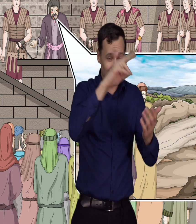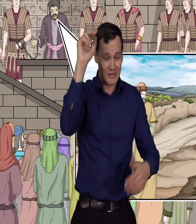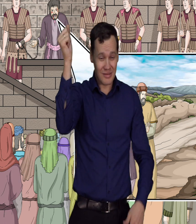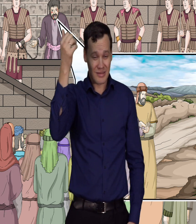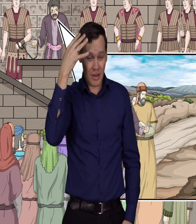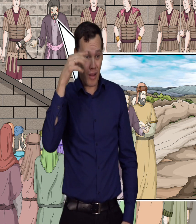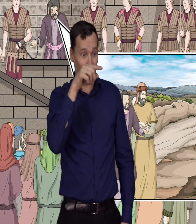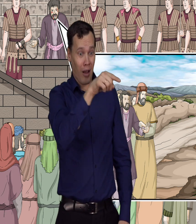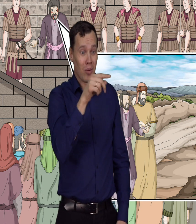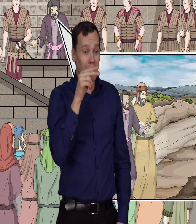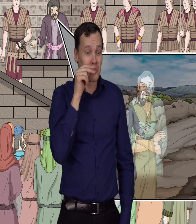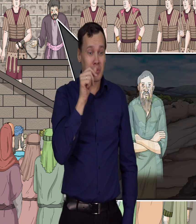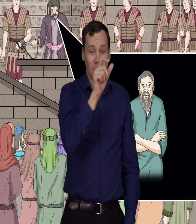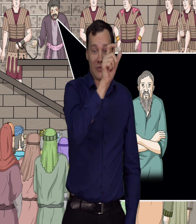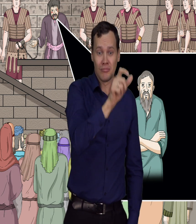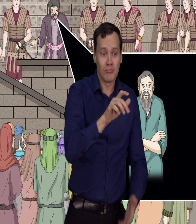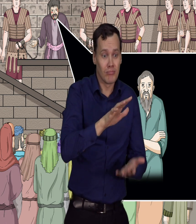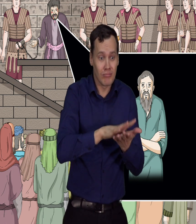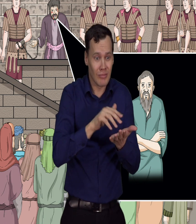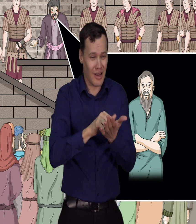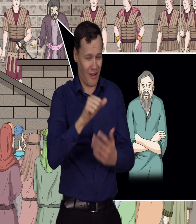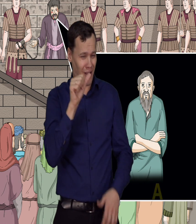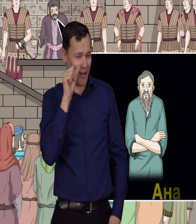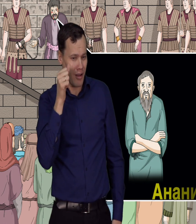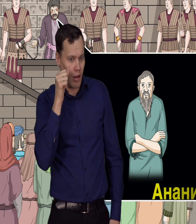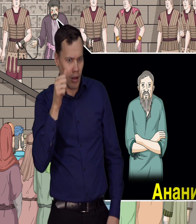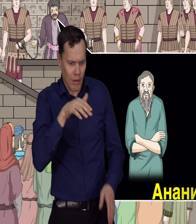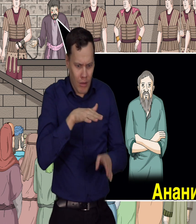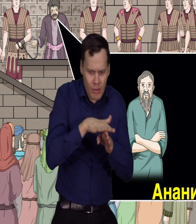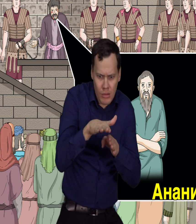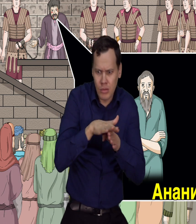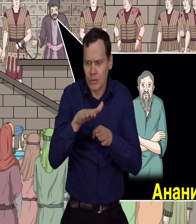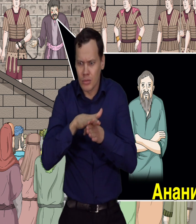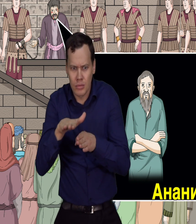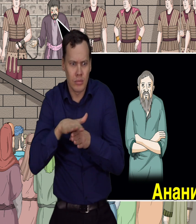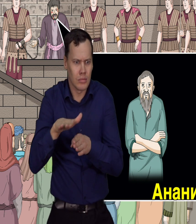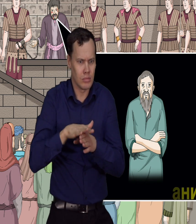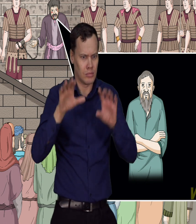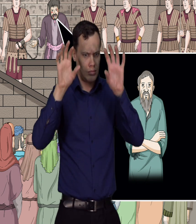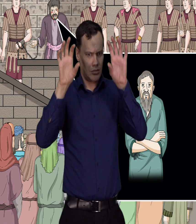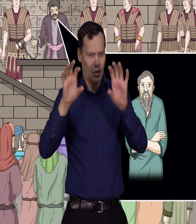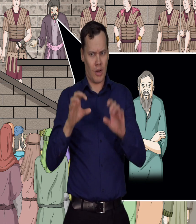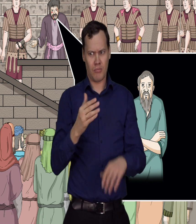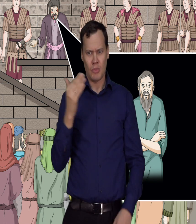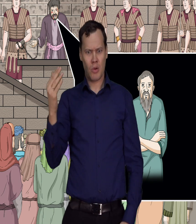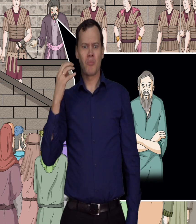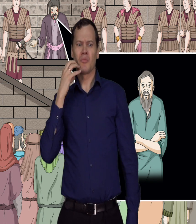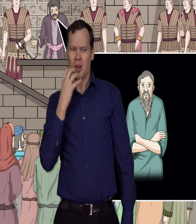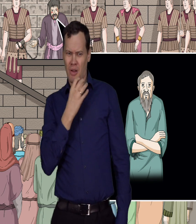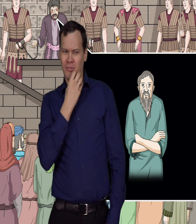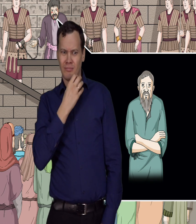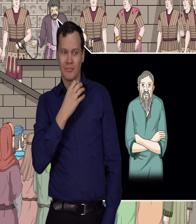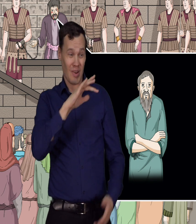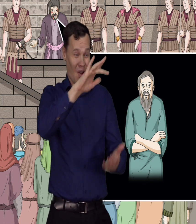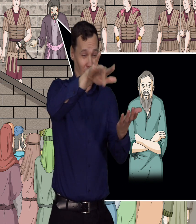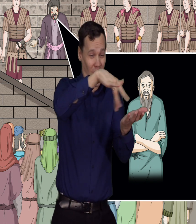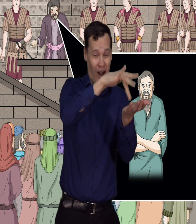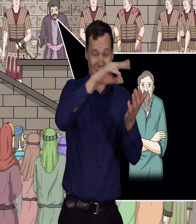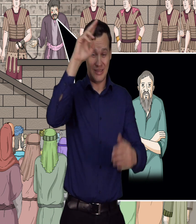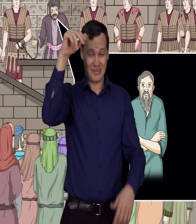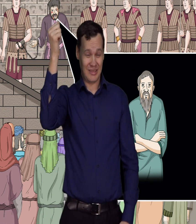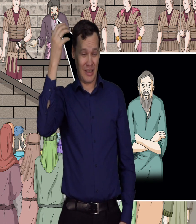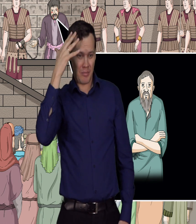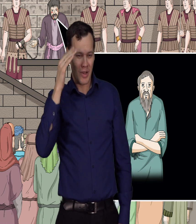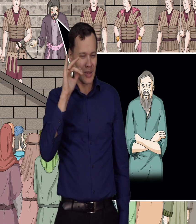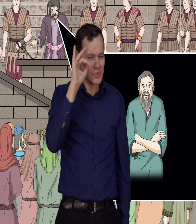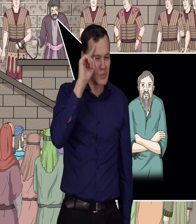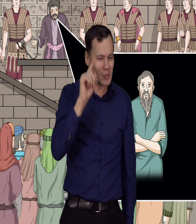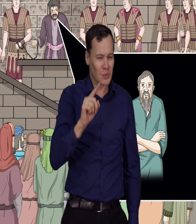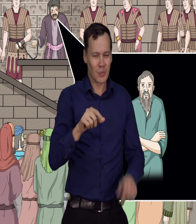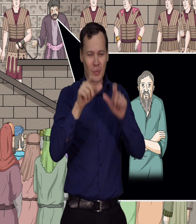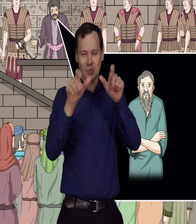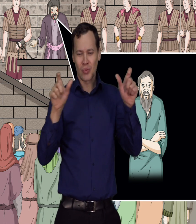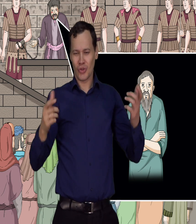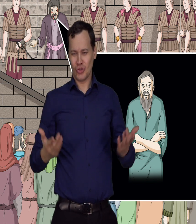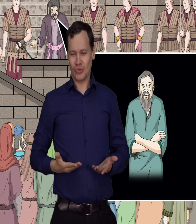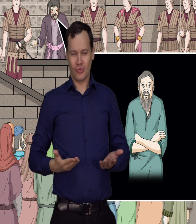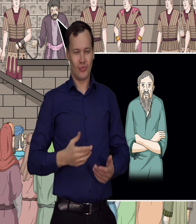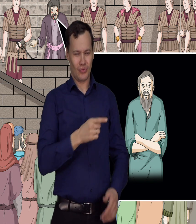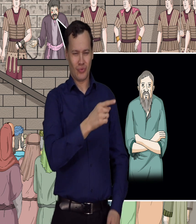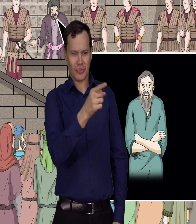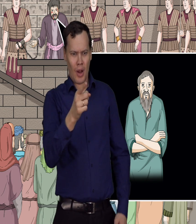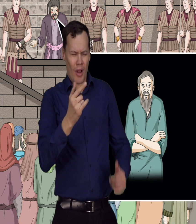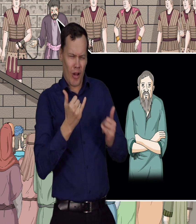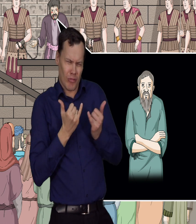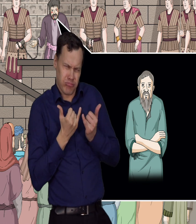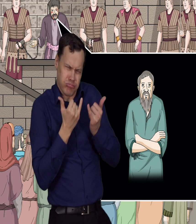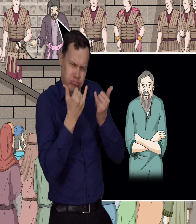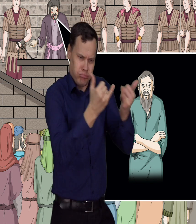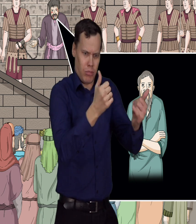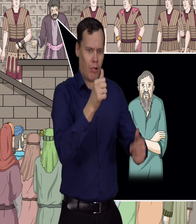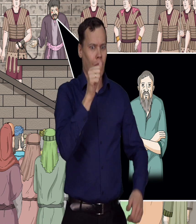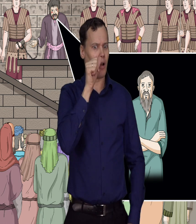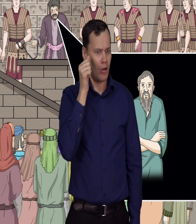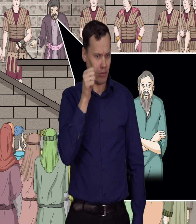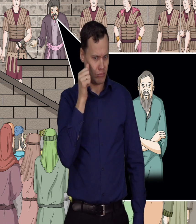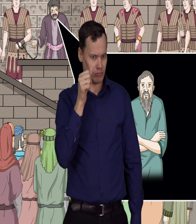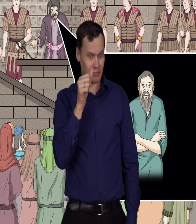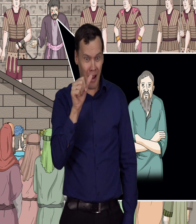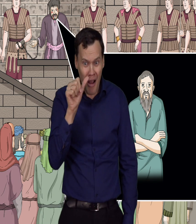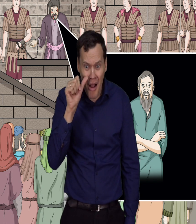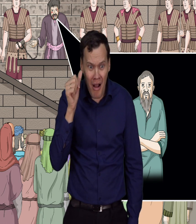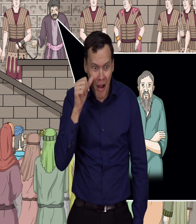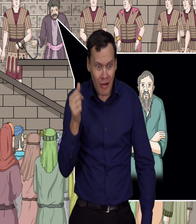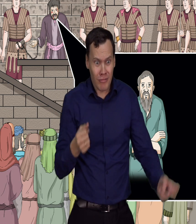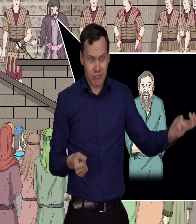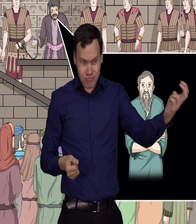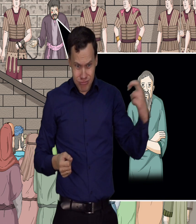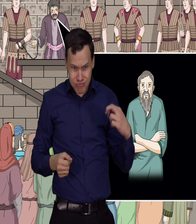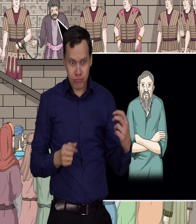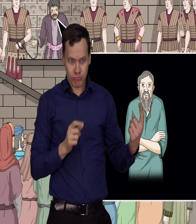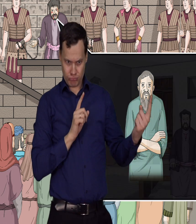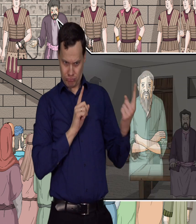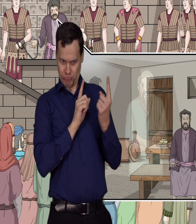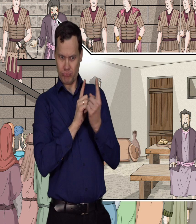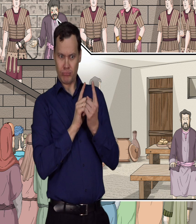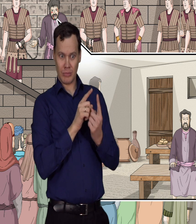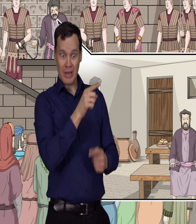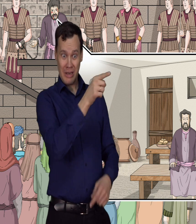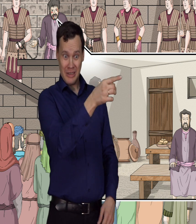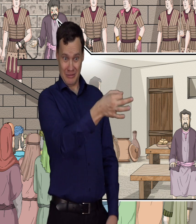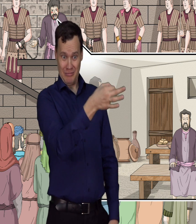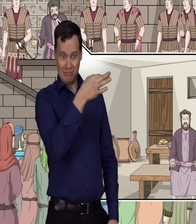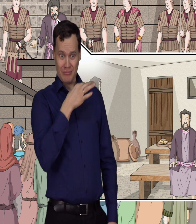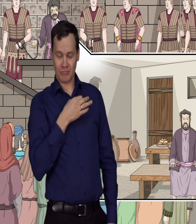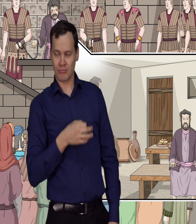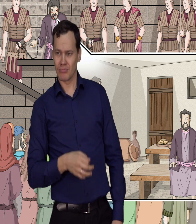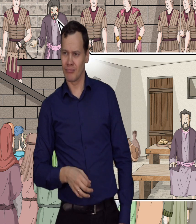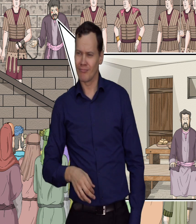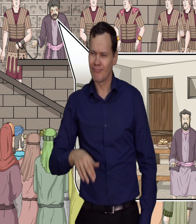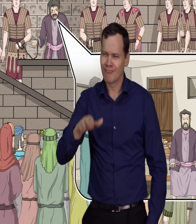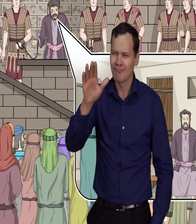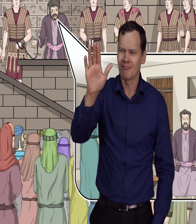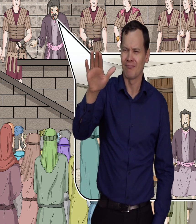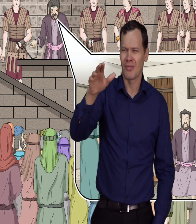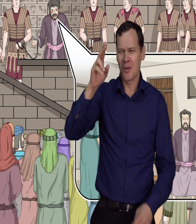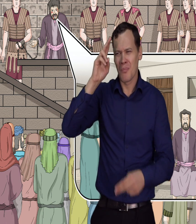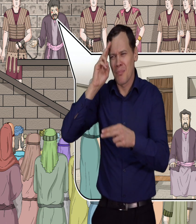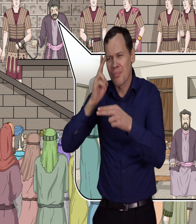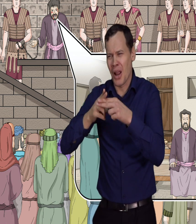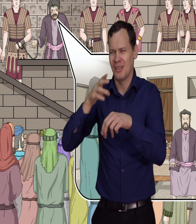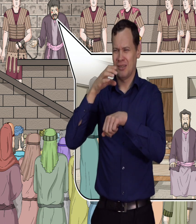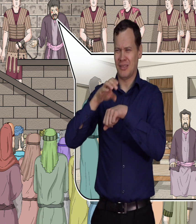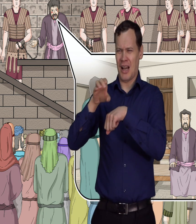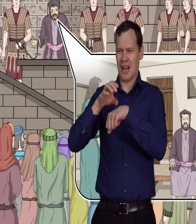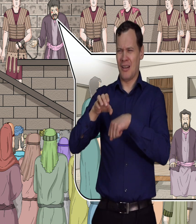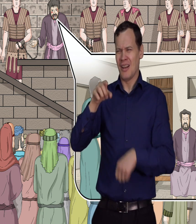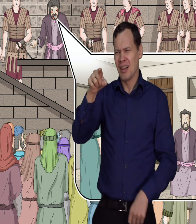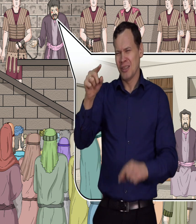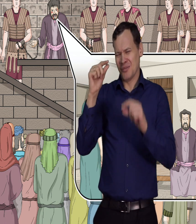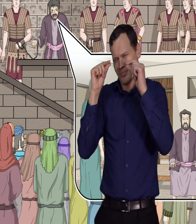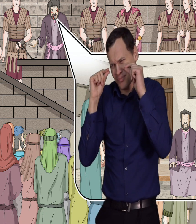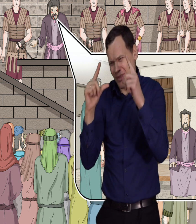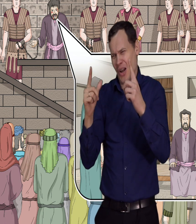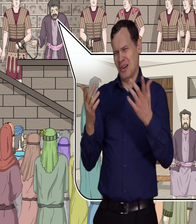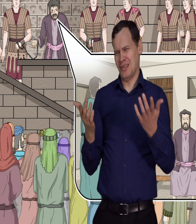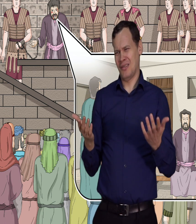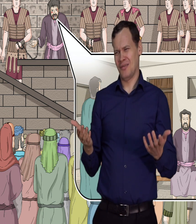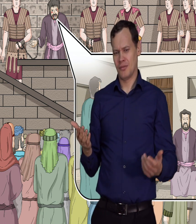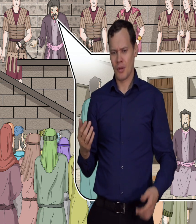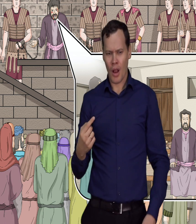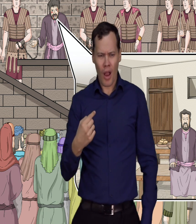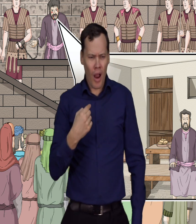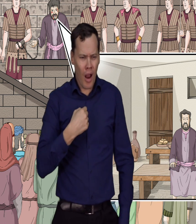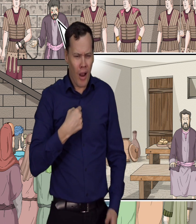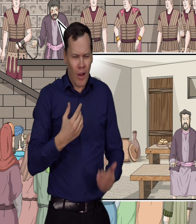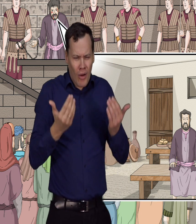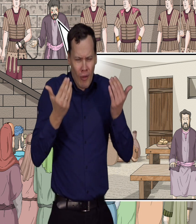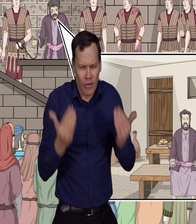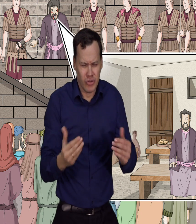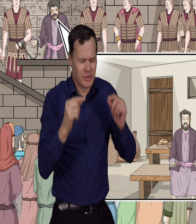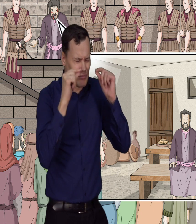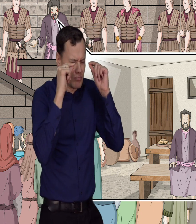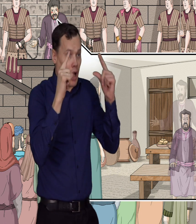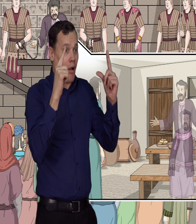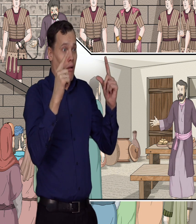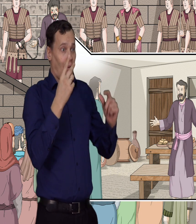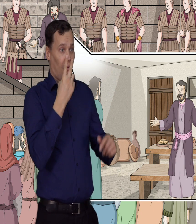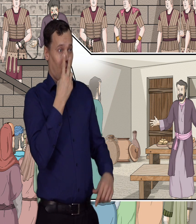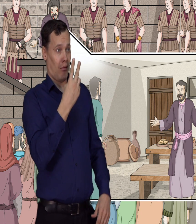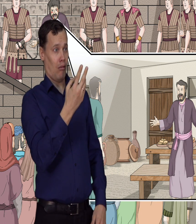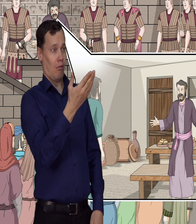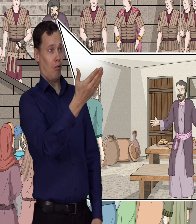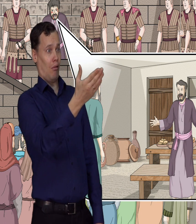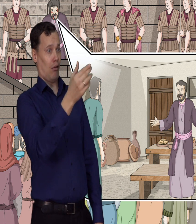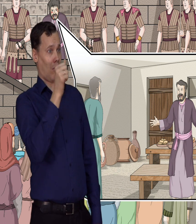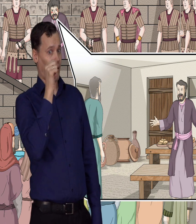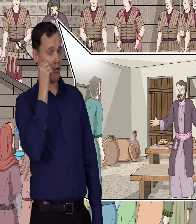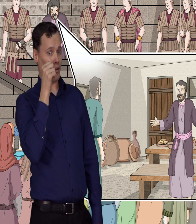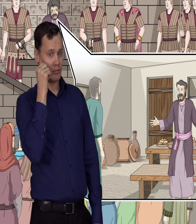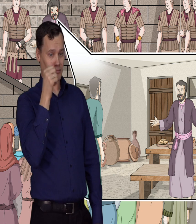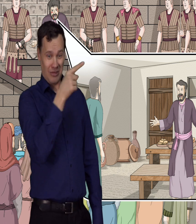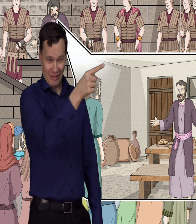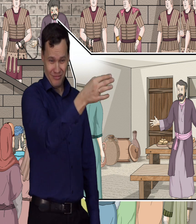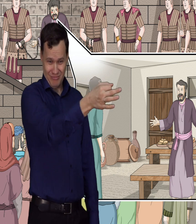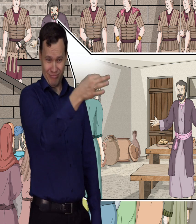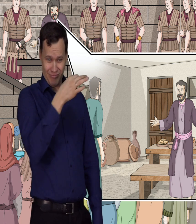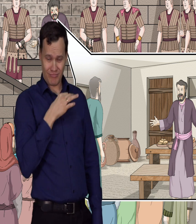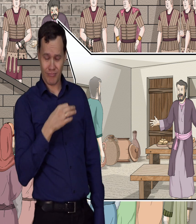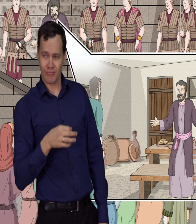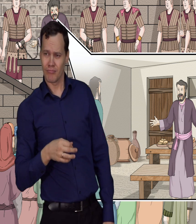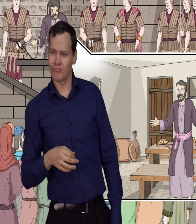There a man named Ananias, a devout observer of the law who was highly regarded by all the Jews living there, came and stood beside me.